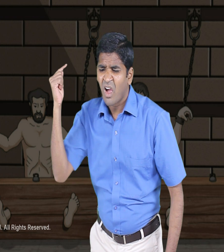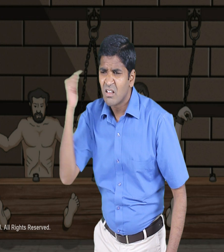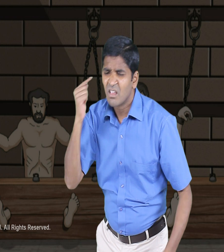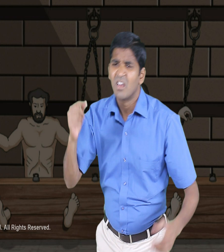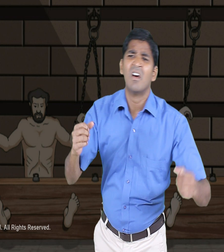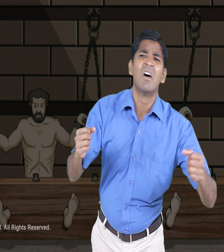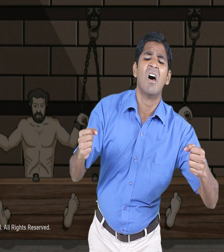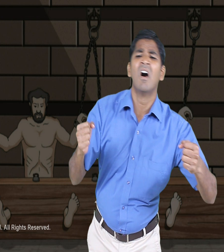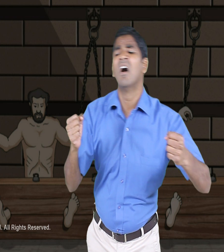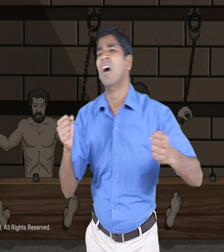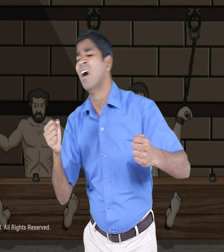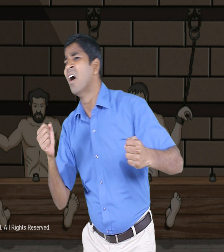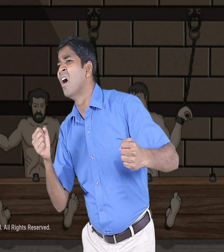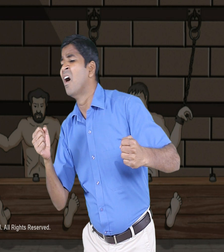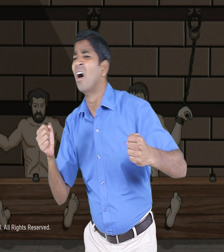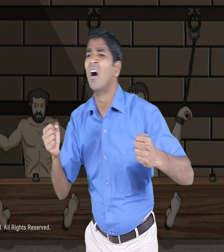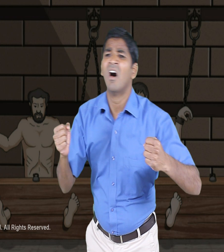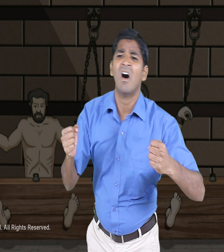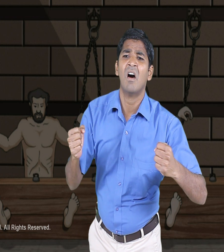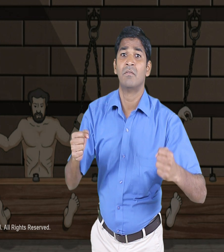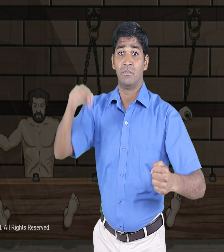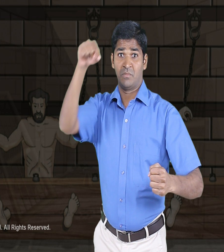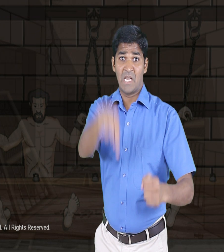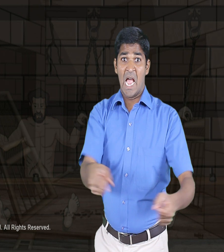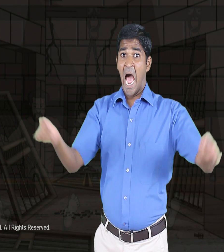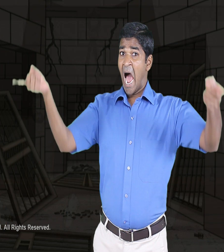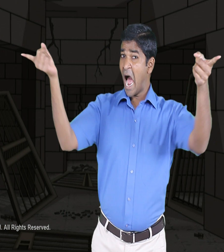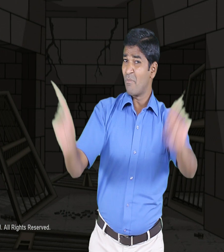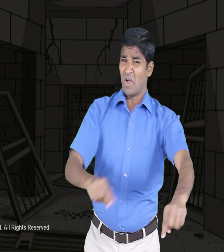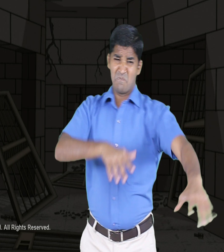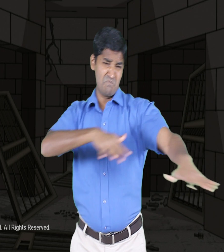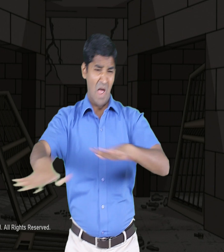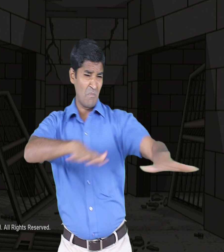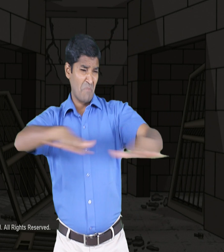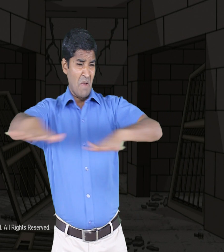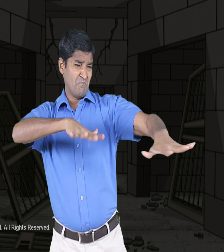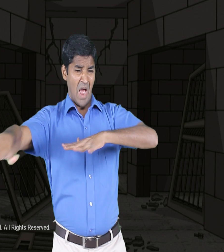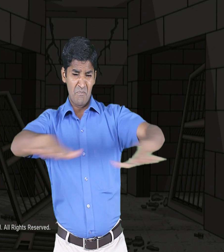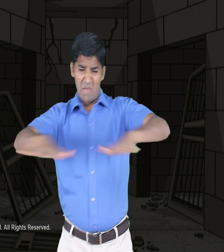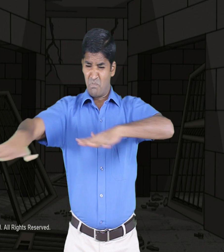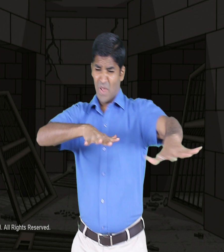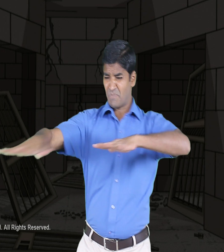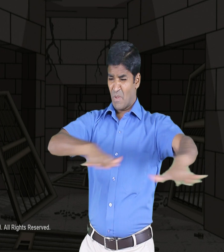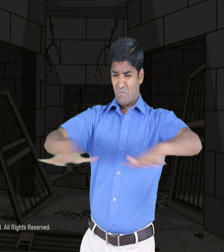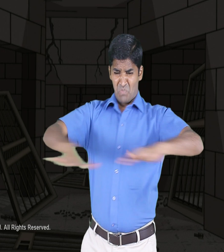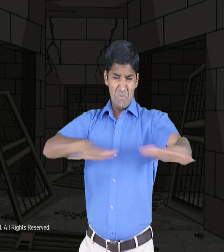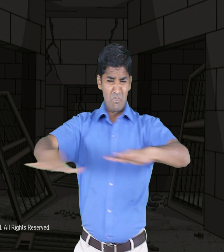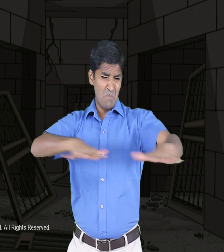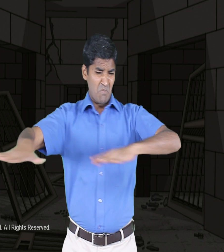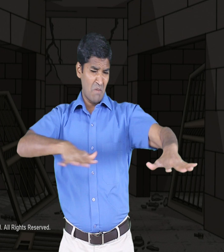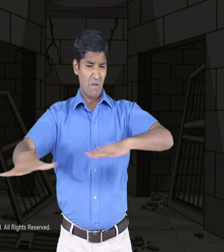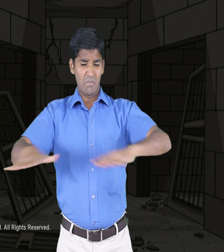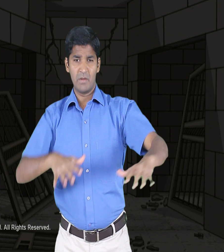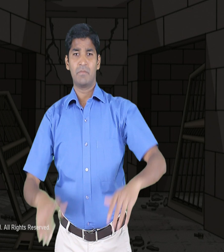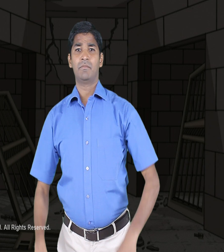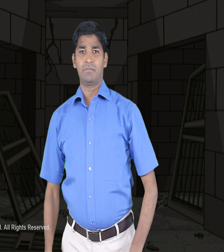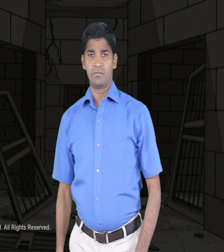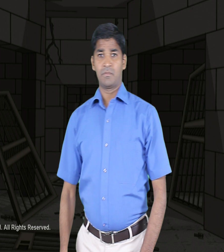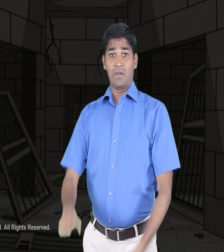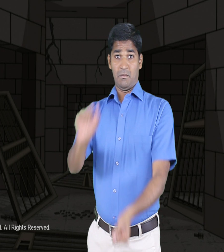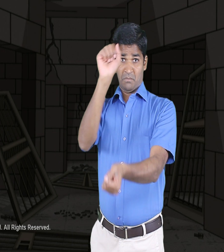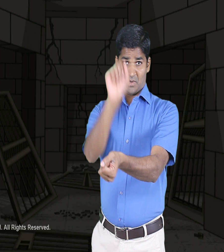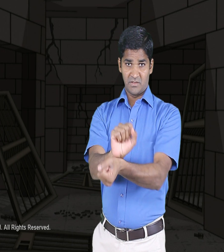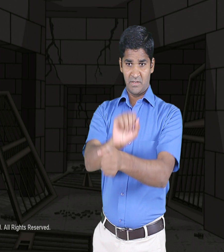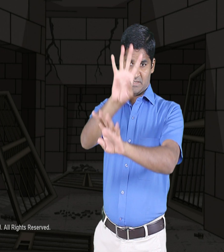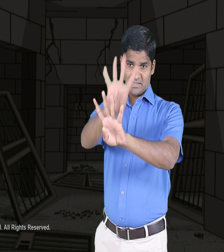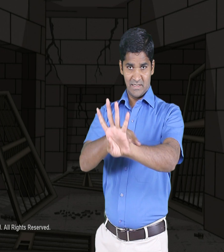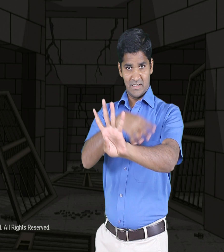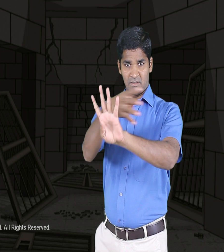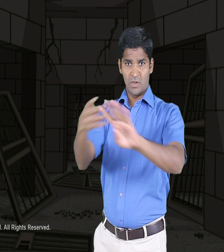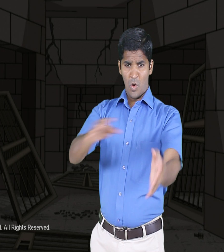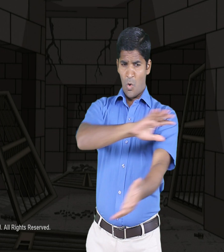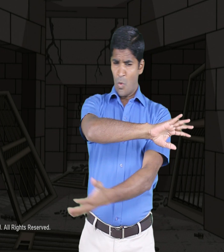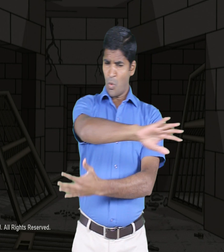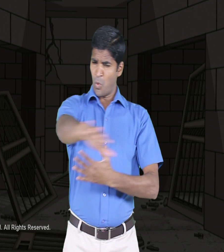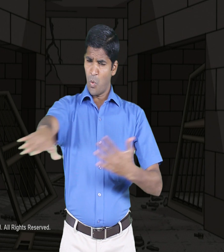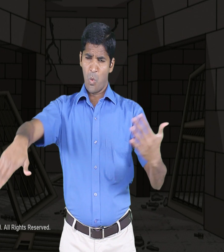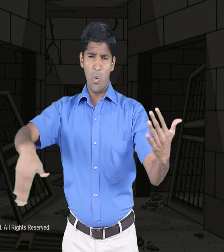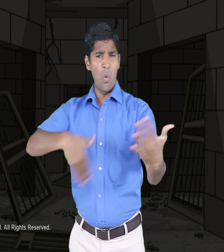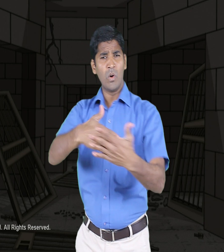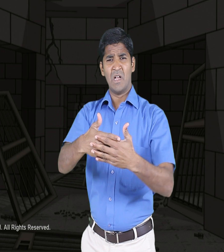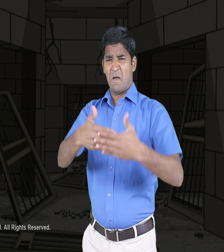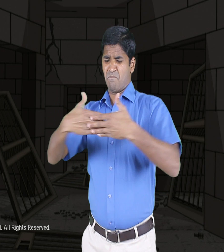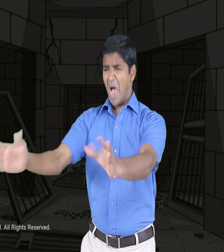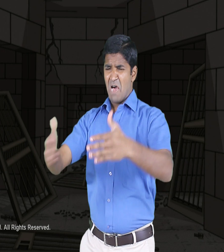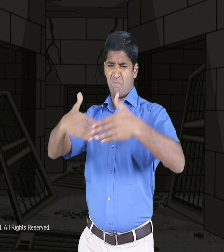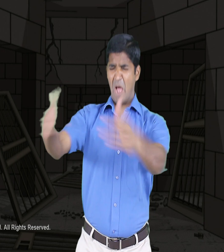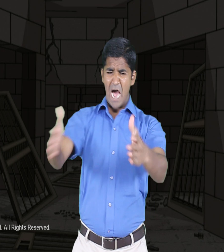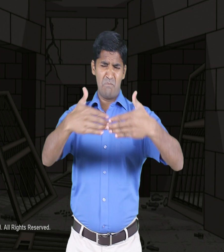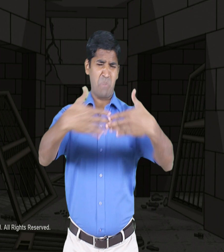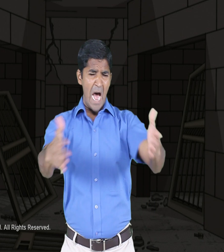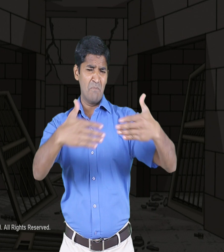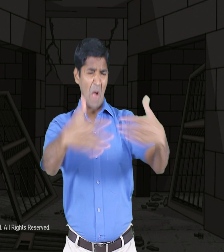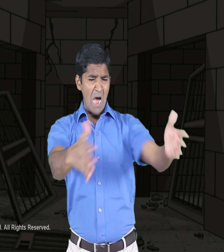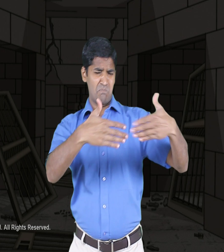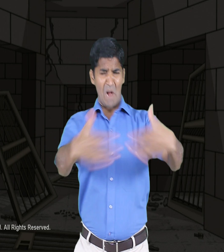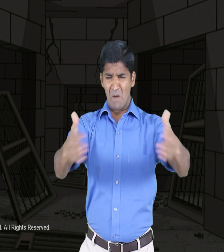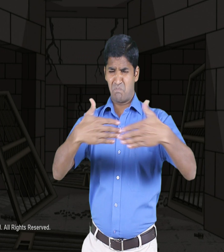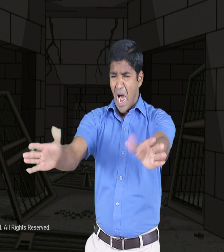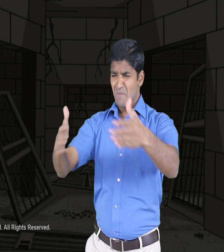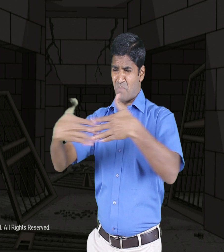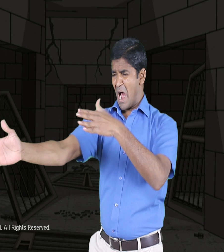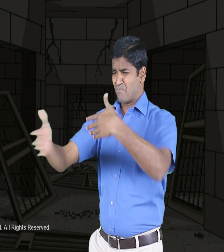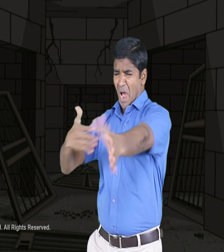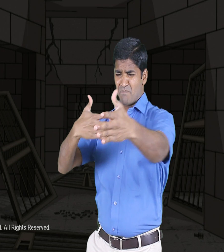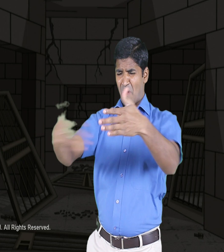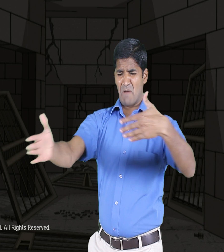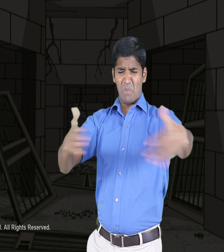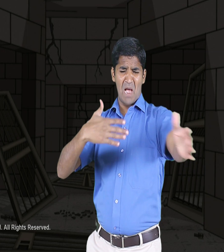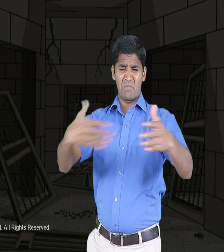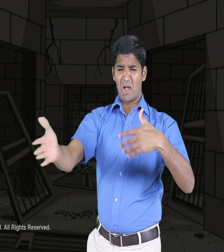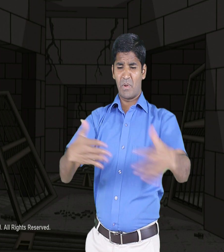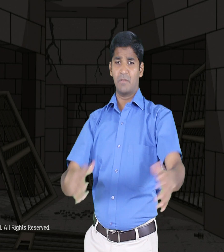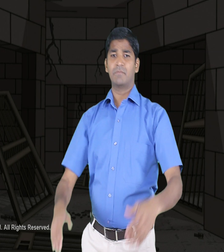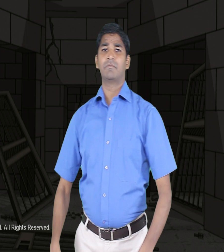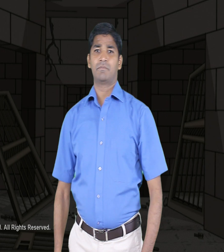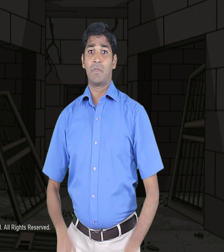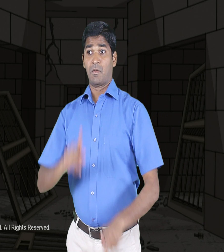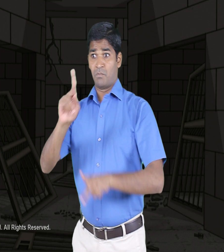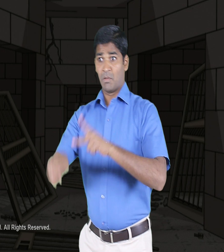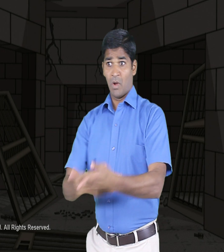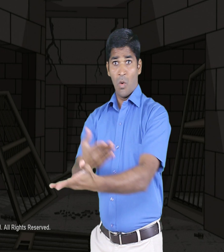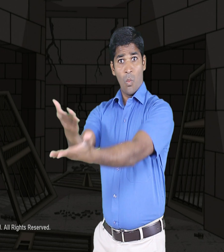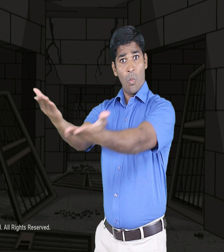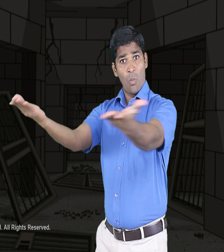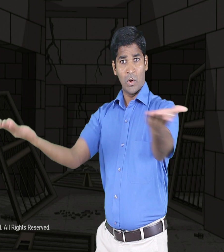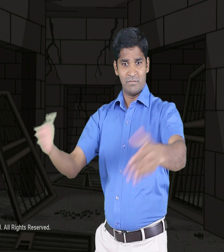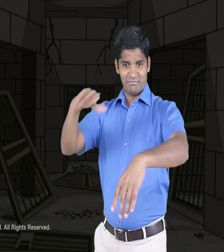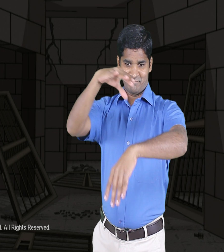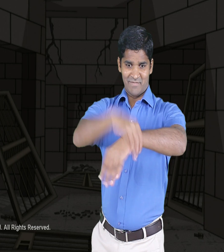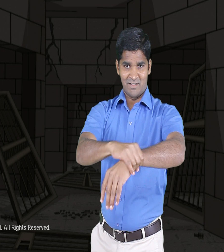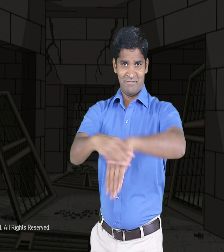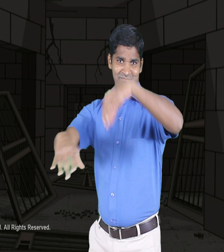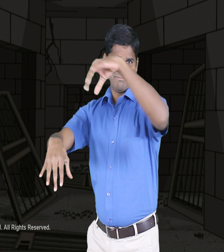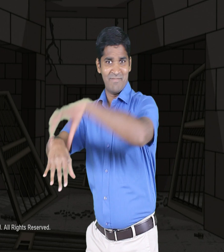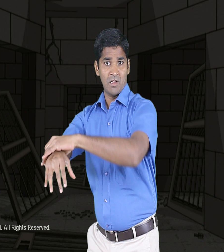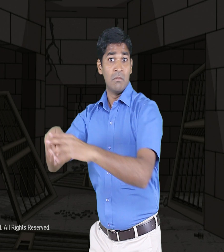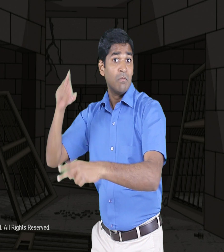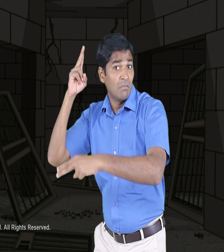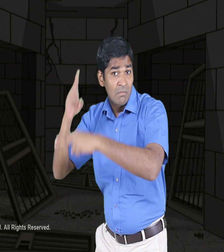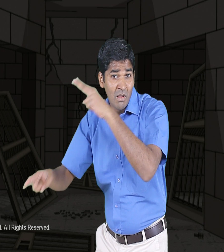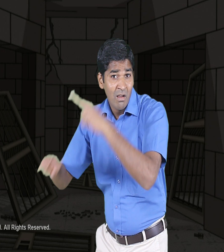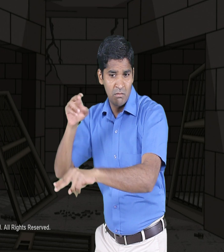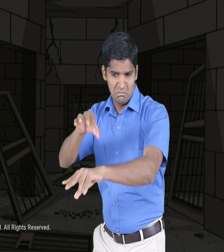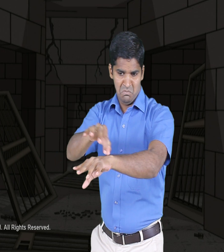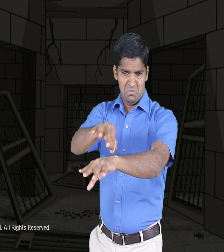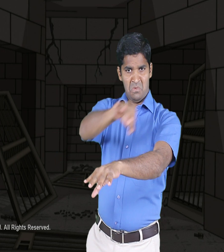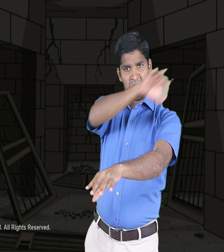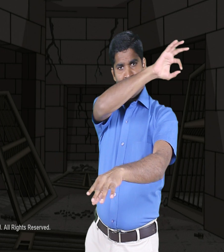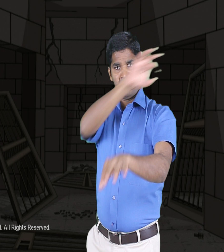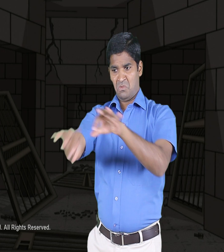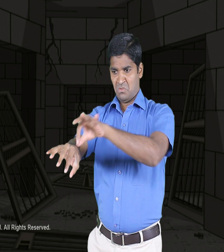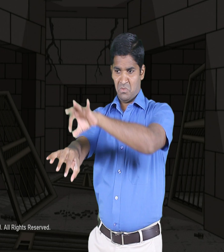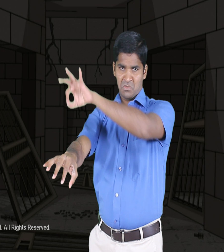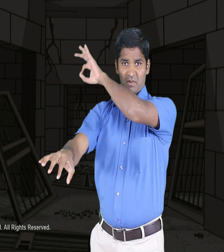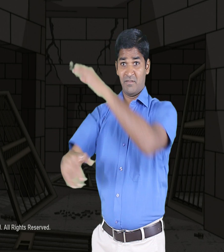Suddenly a strong earthquake shook the foundations of the prison.